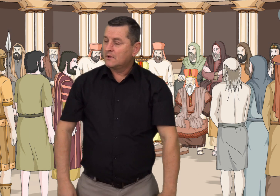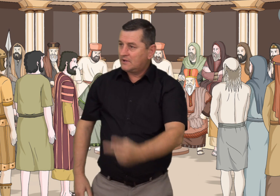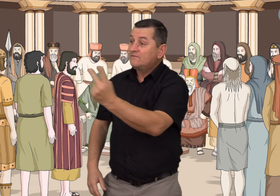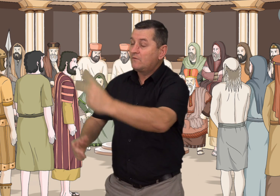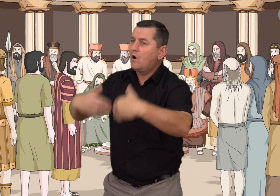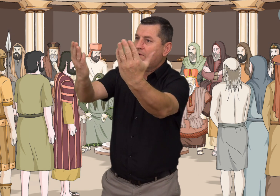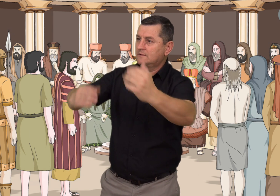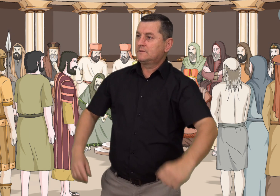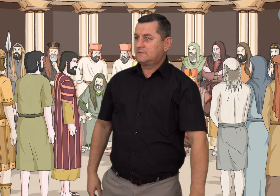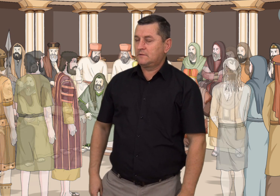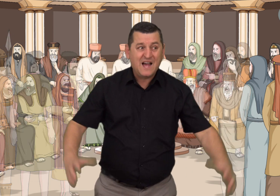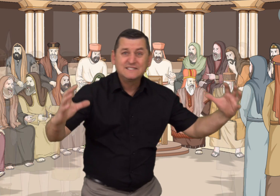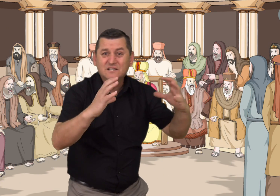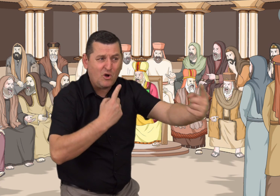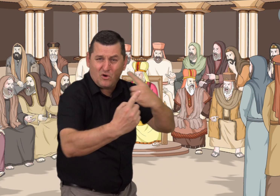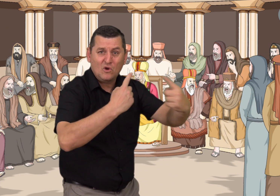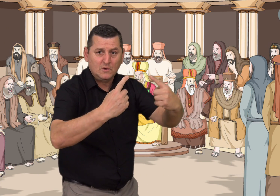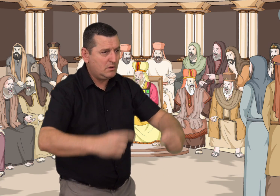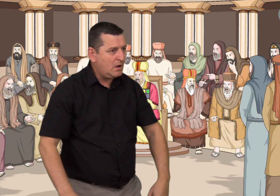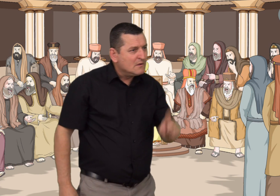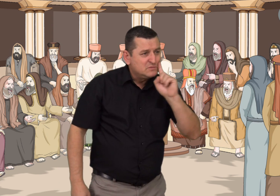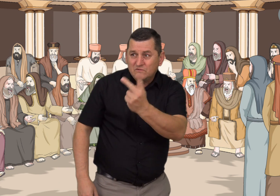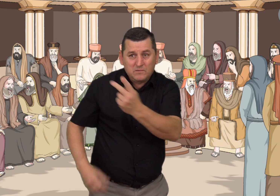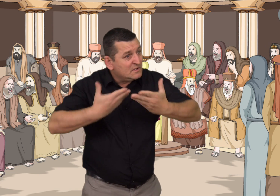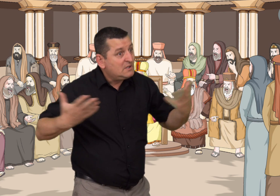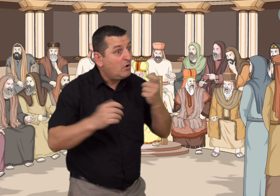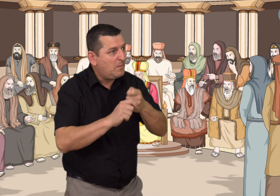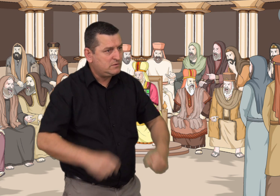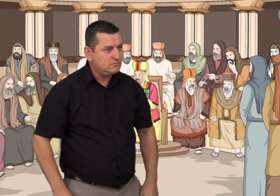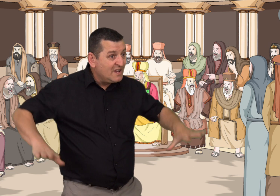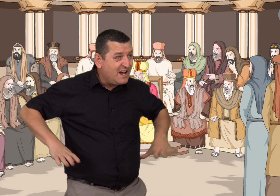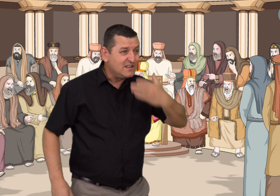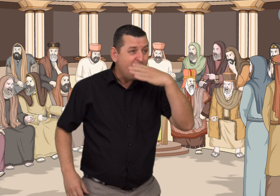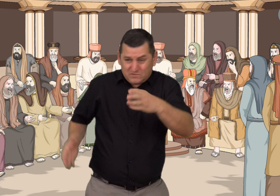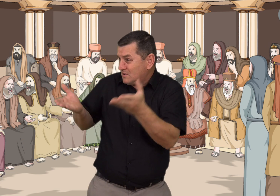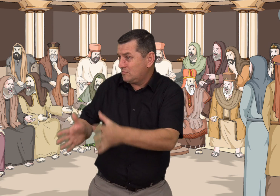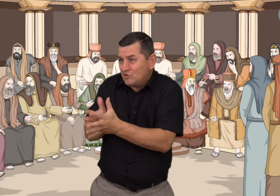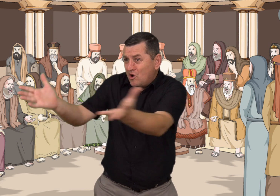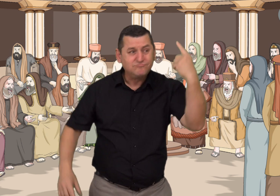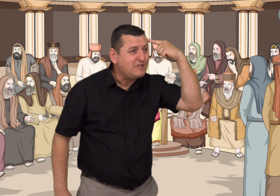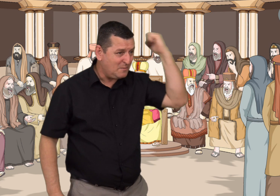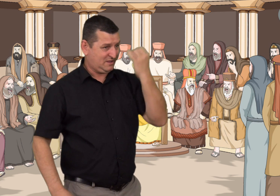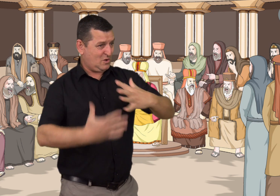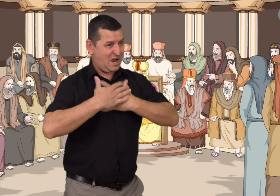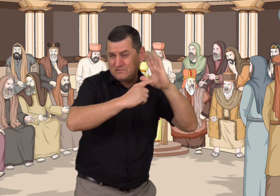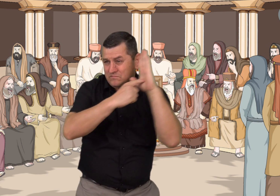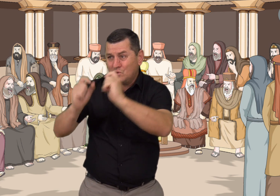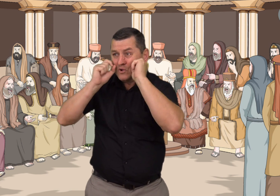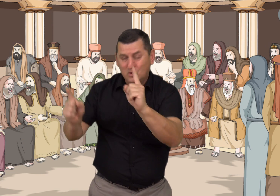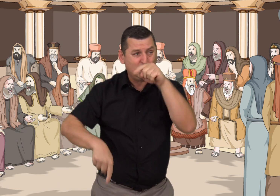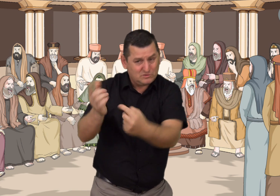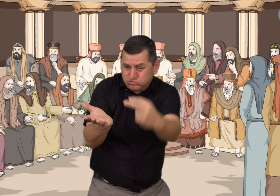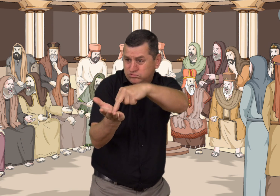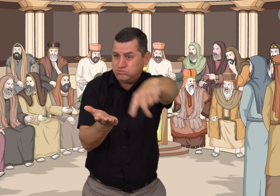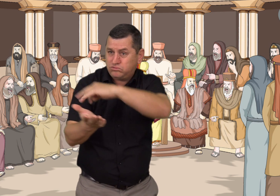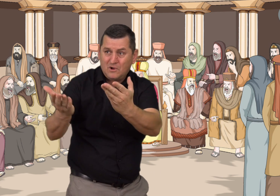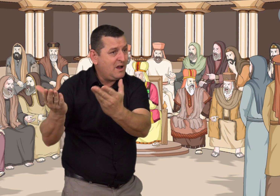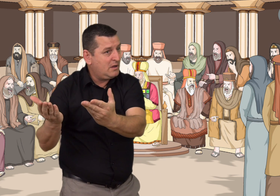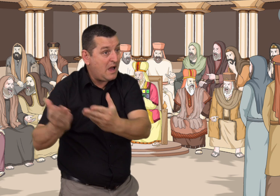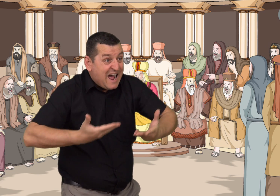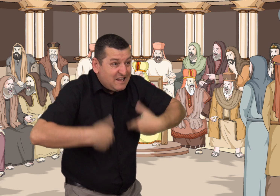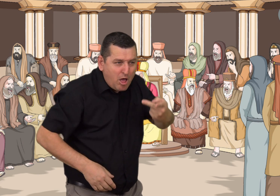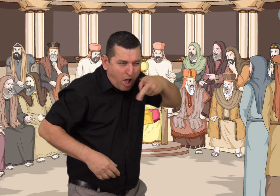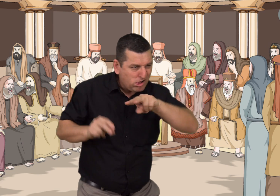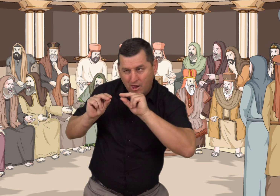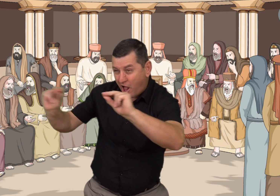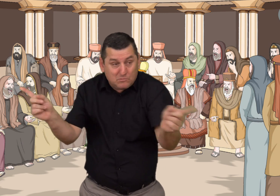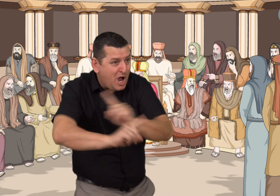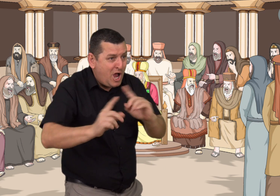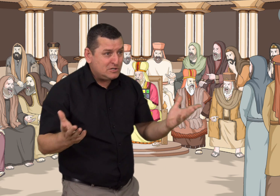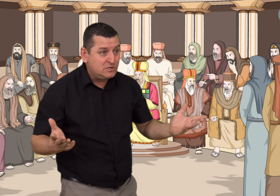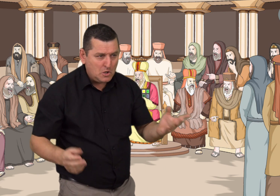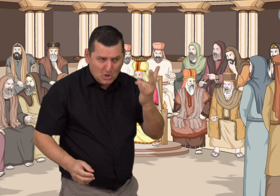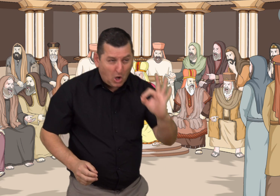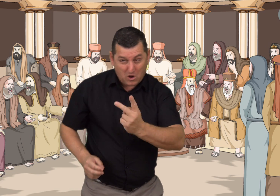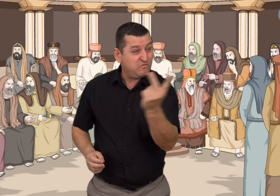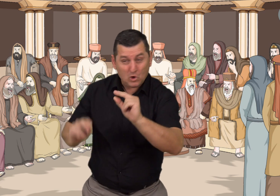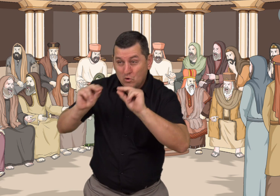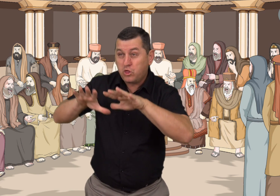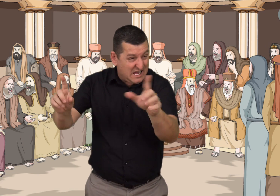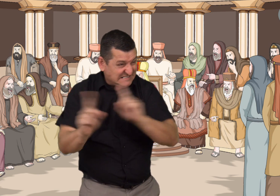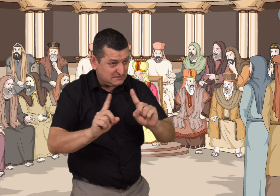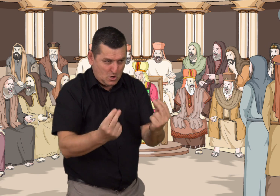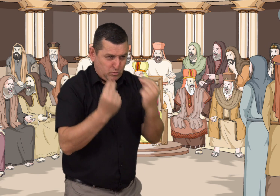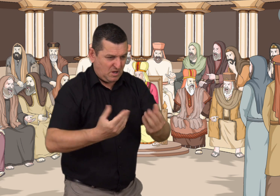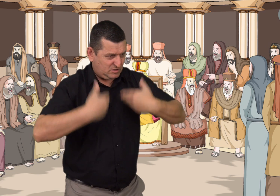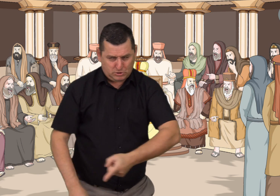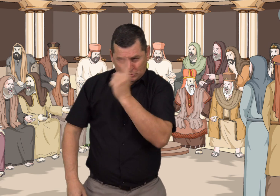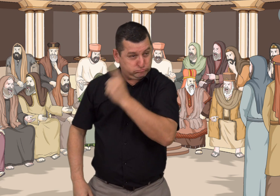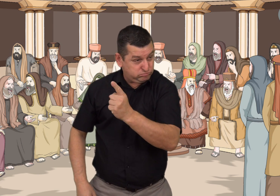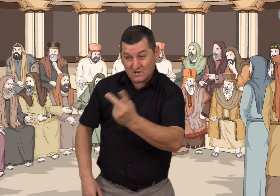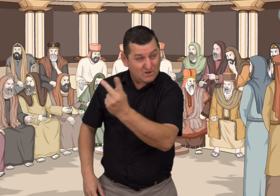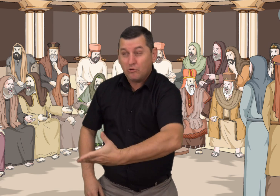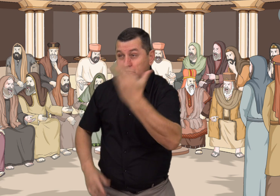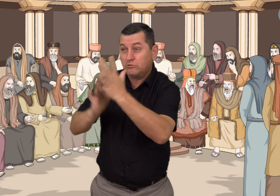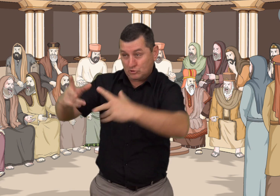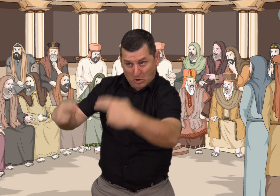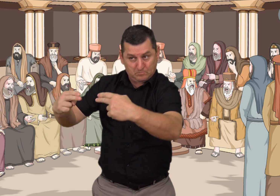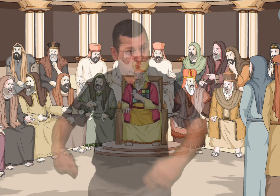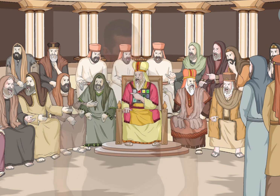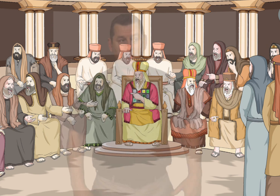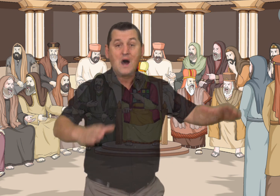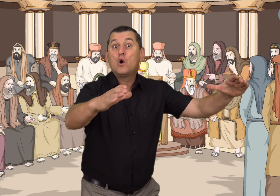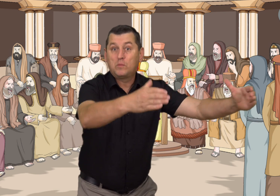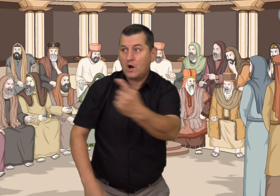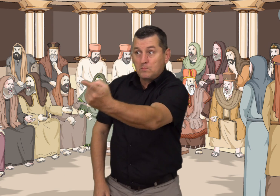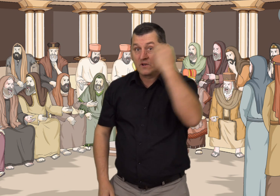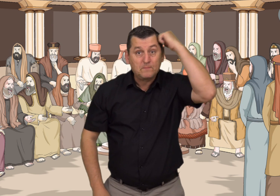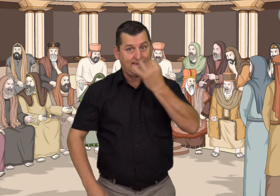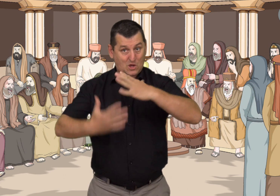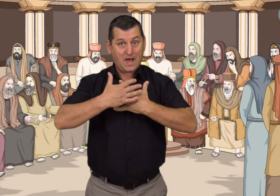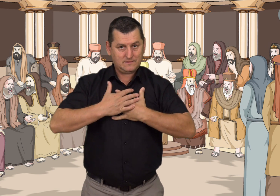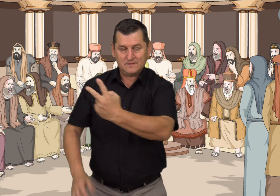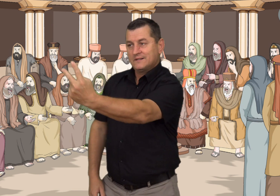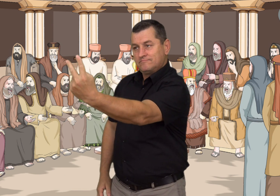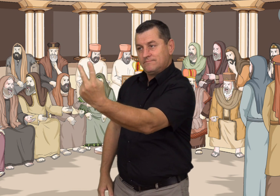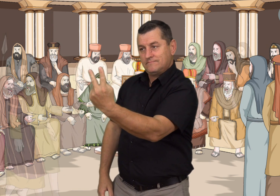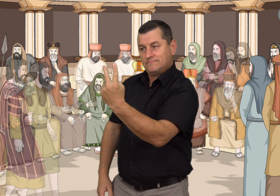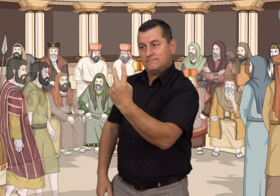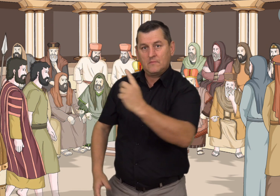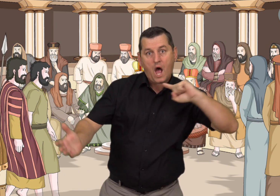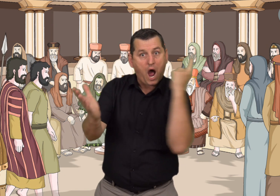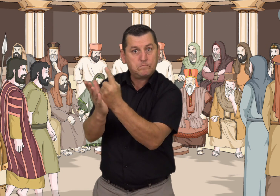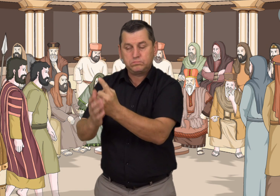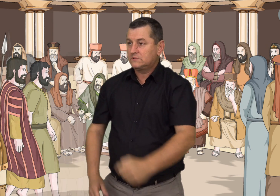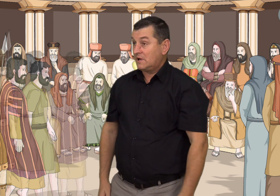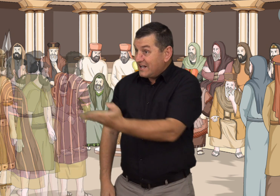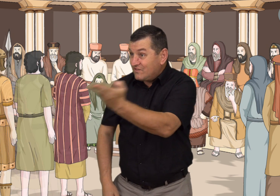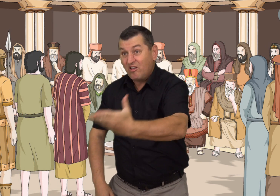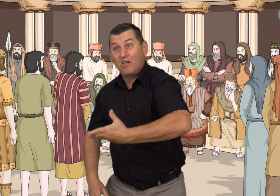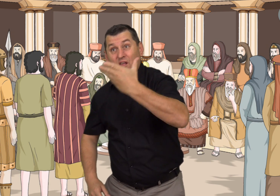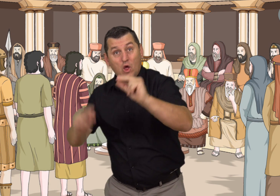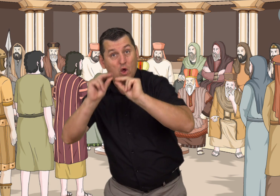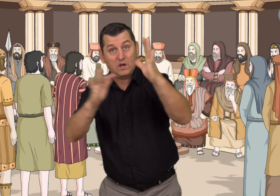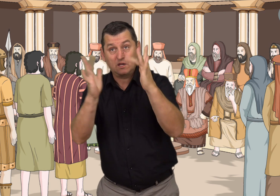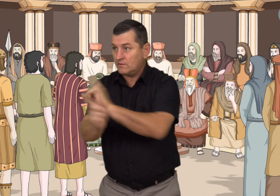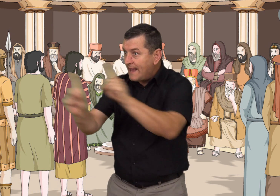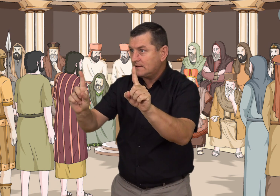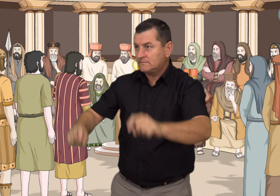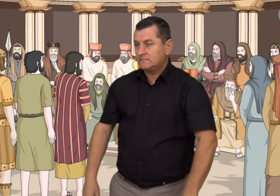So they ordered them to leave the Sanhedrin and then conferred together. “What shall we do with these men?” they asked. “It is clear to everyone living in Jerusalem that a remarkable miracle has occurred through them, and we cannot deny it.